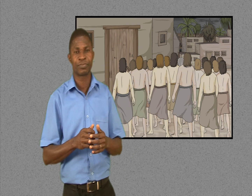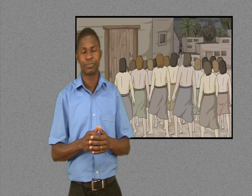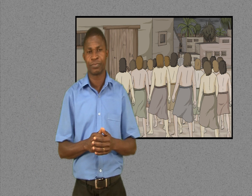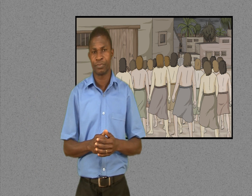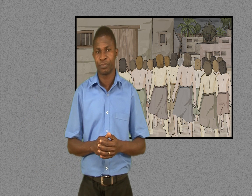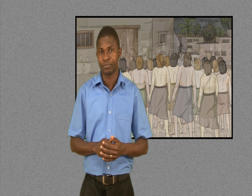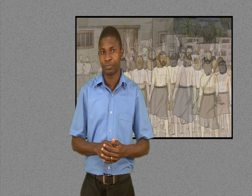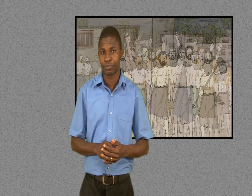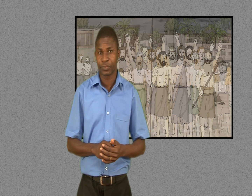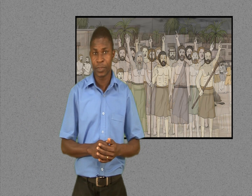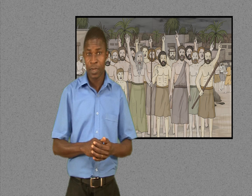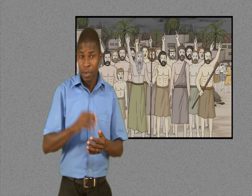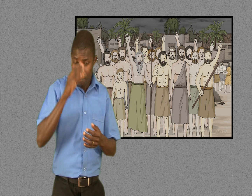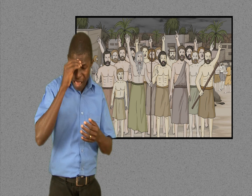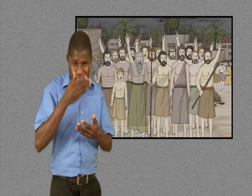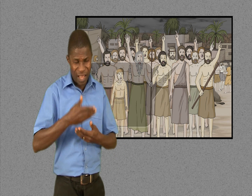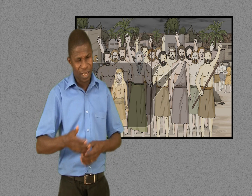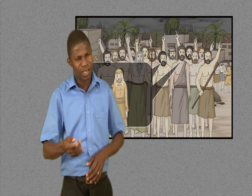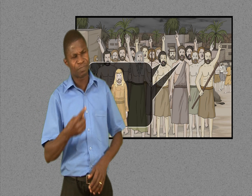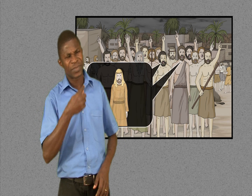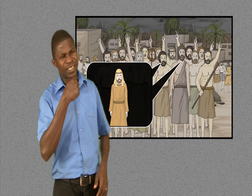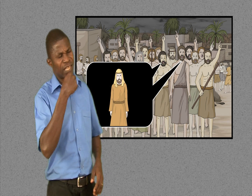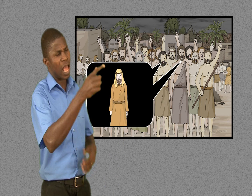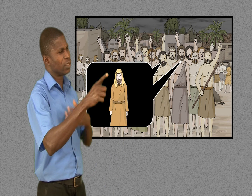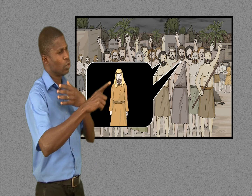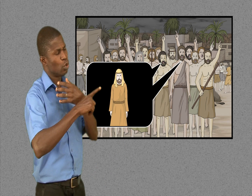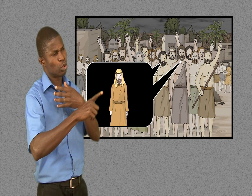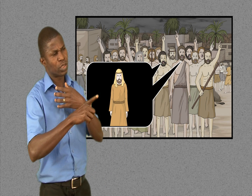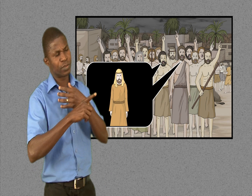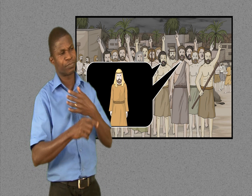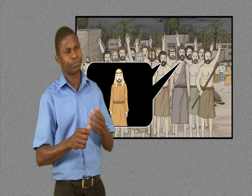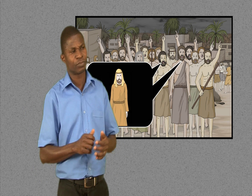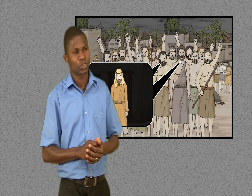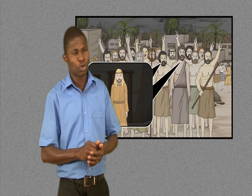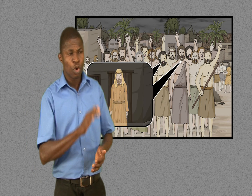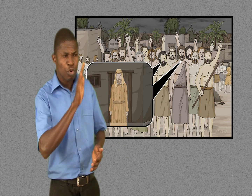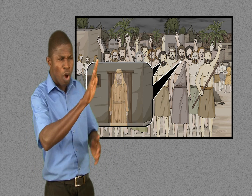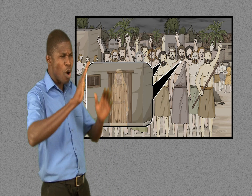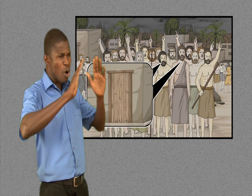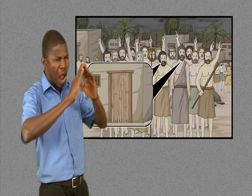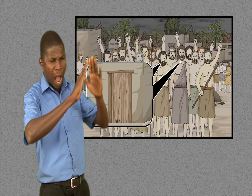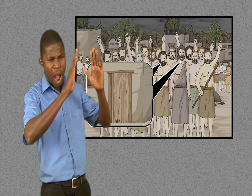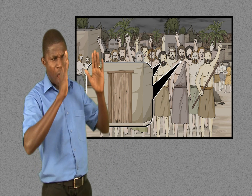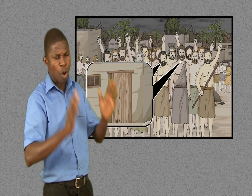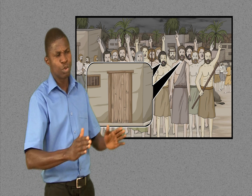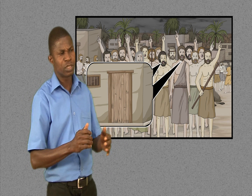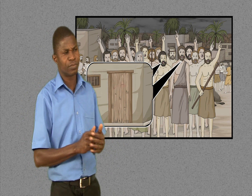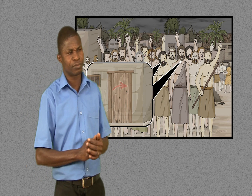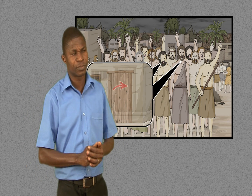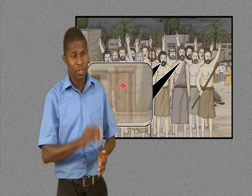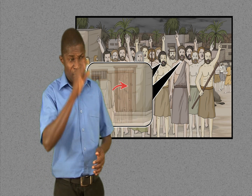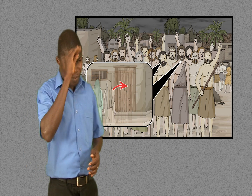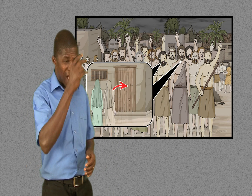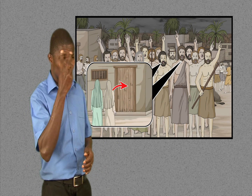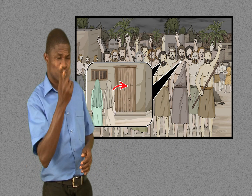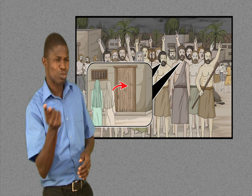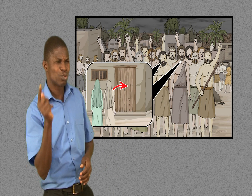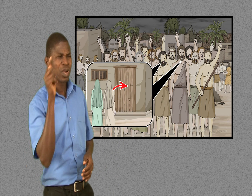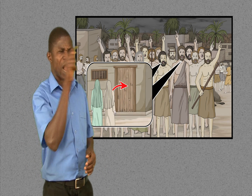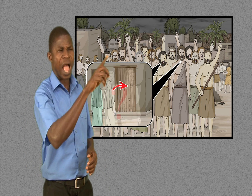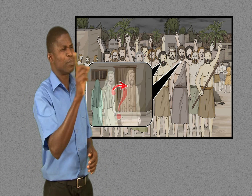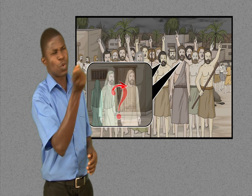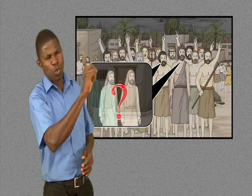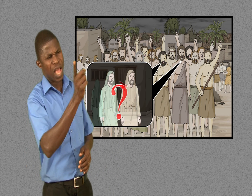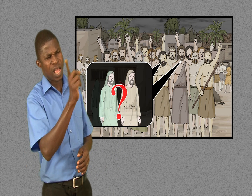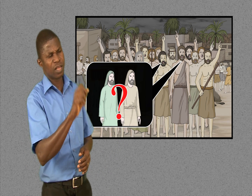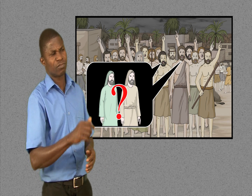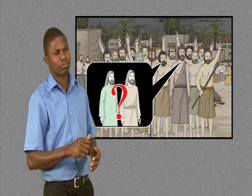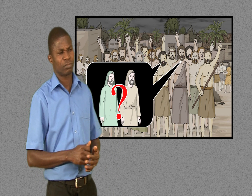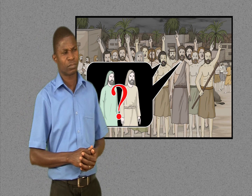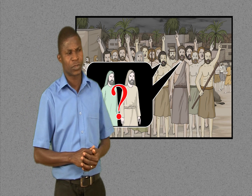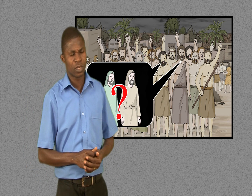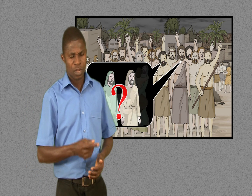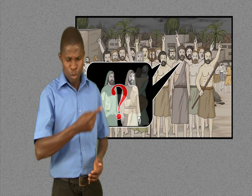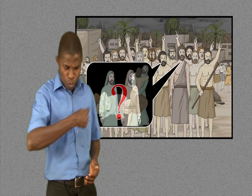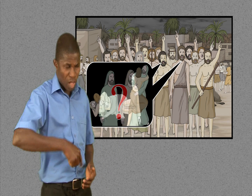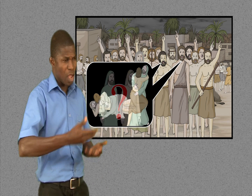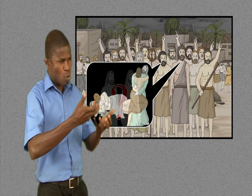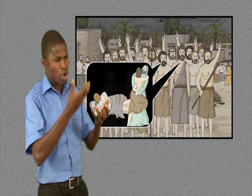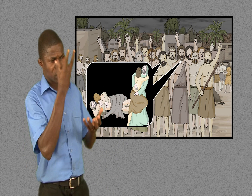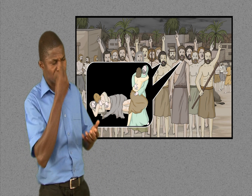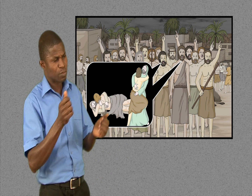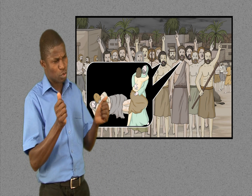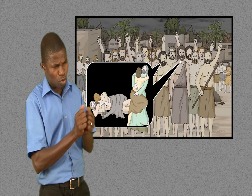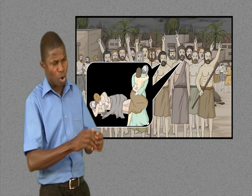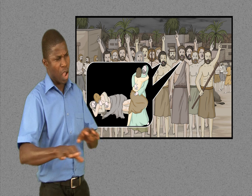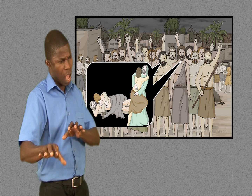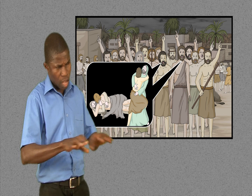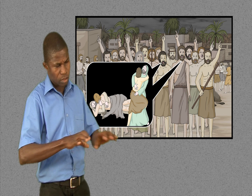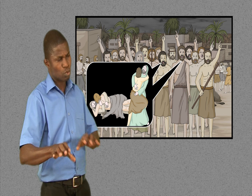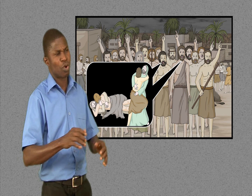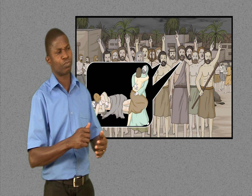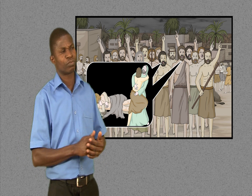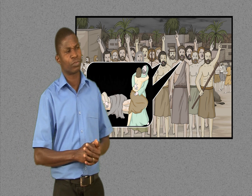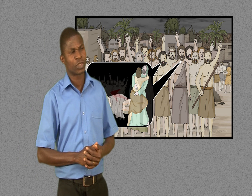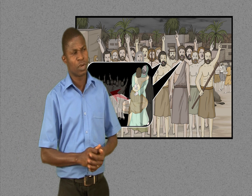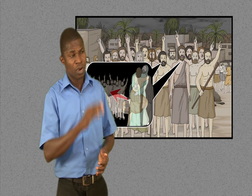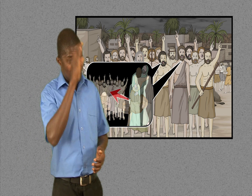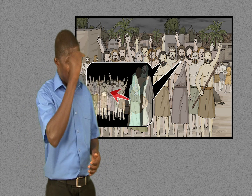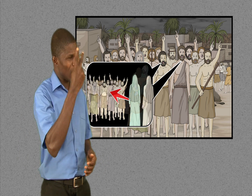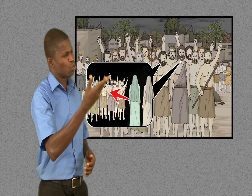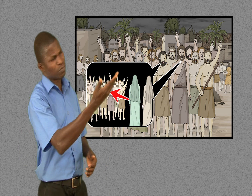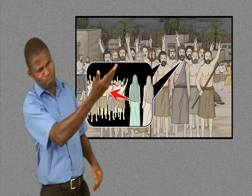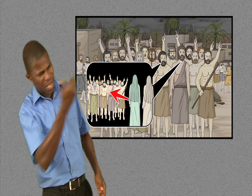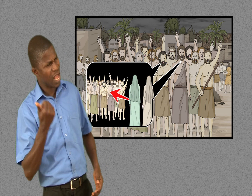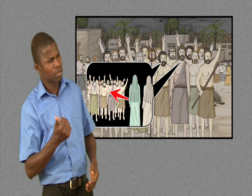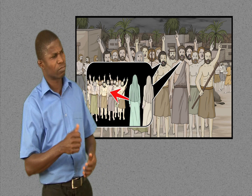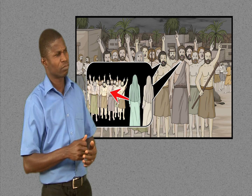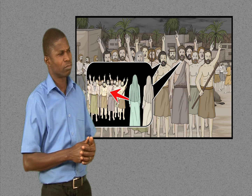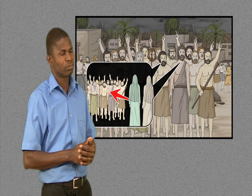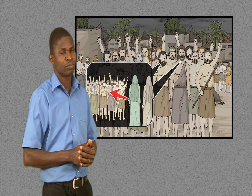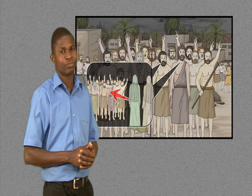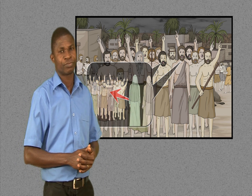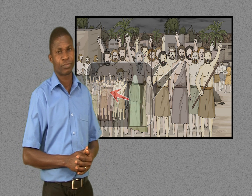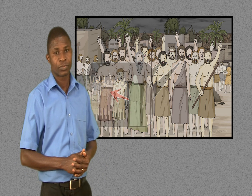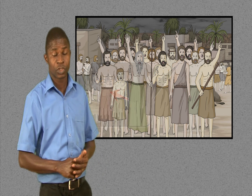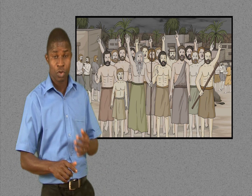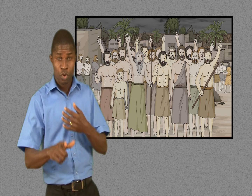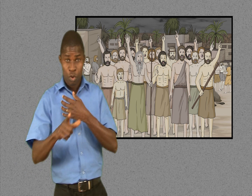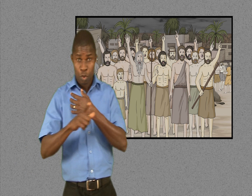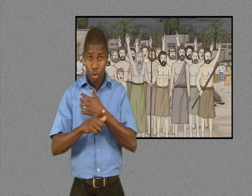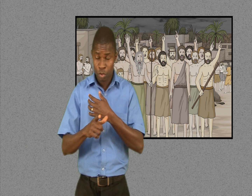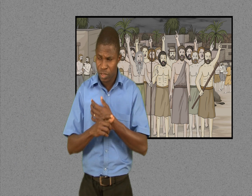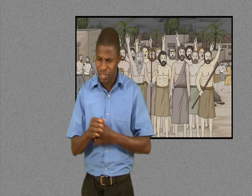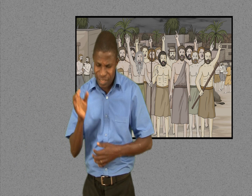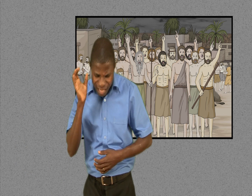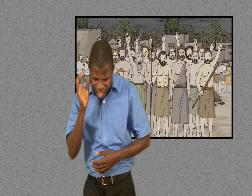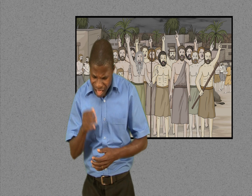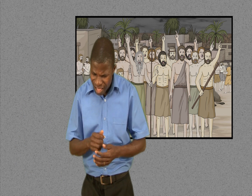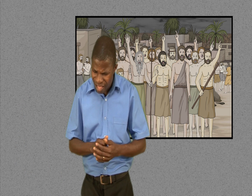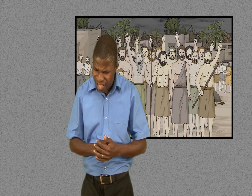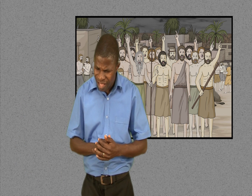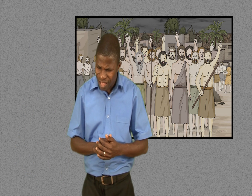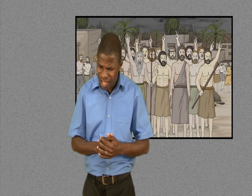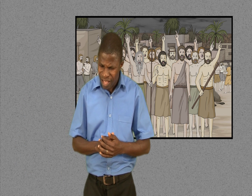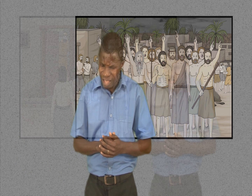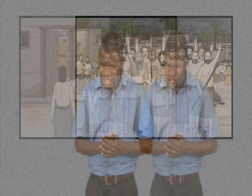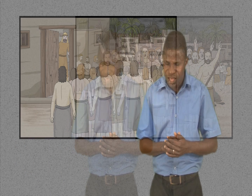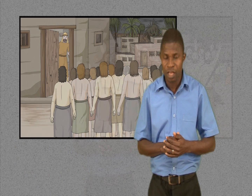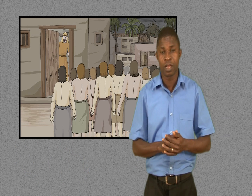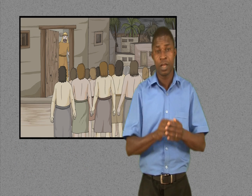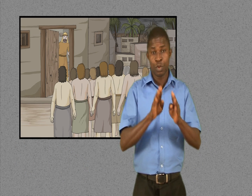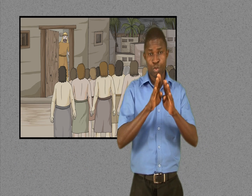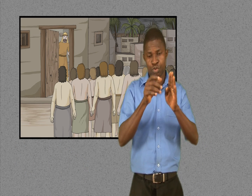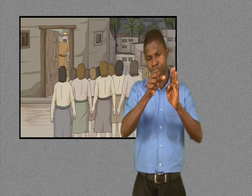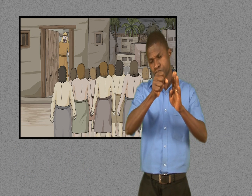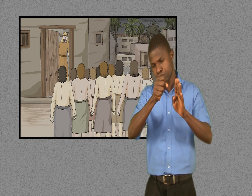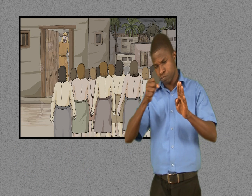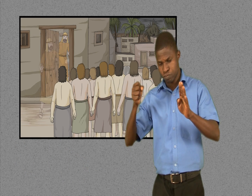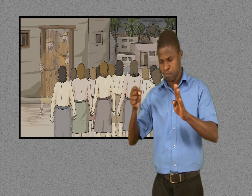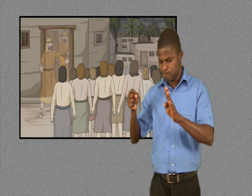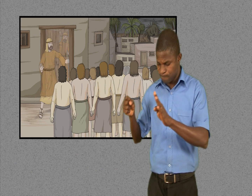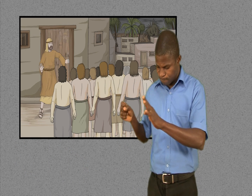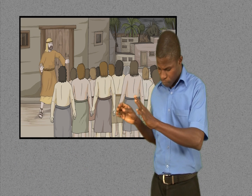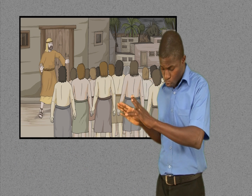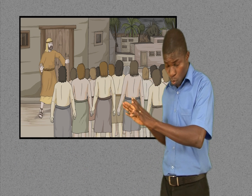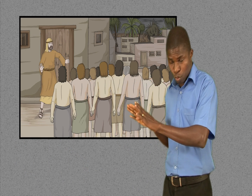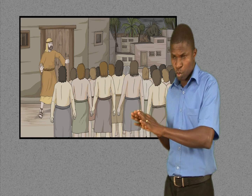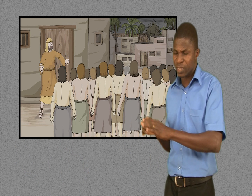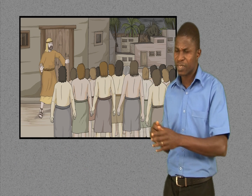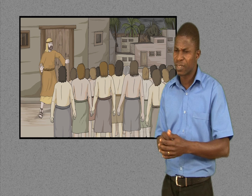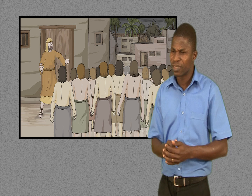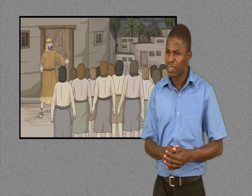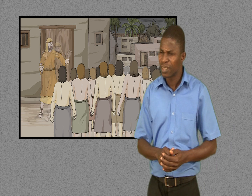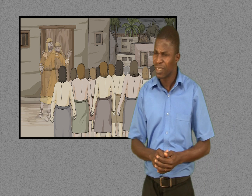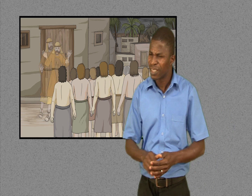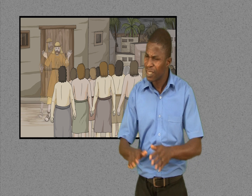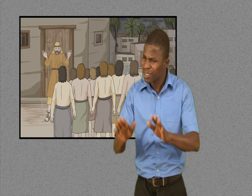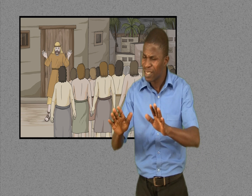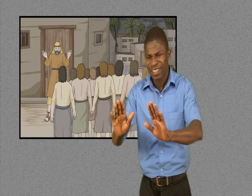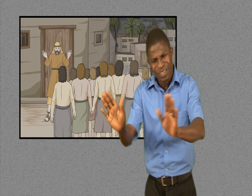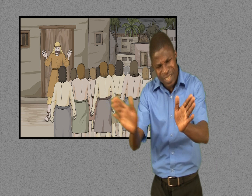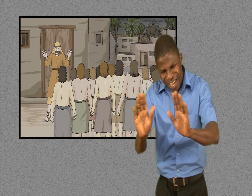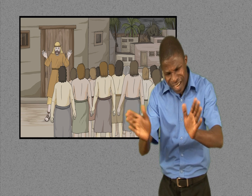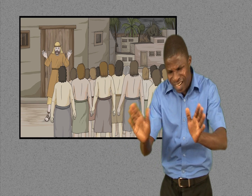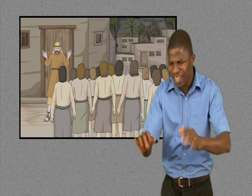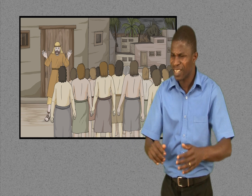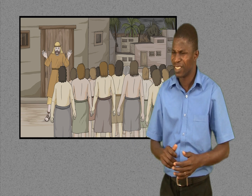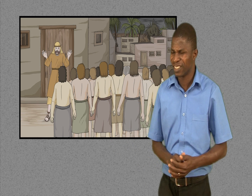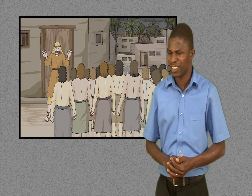They called out to Lot, saying, “Where are the men who came to you tonight? Send them out to us so we can have relations with them!” Lot went outside to meet them, shutting the door behind him.